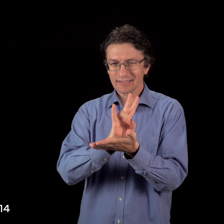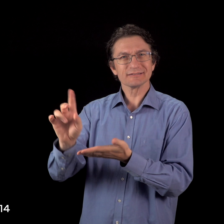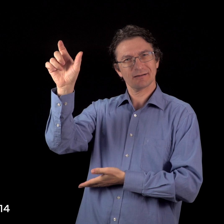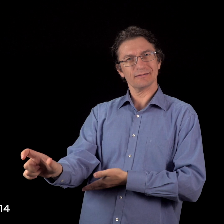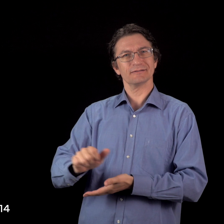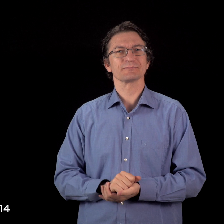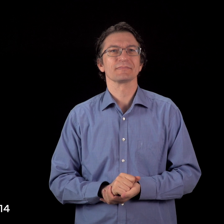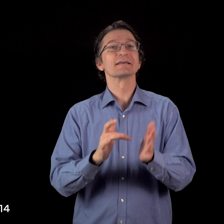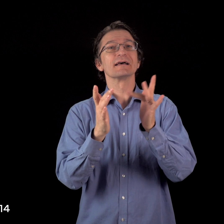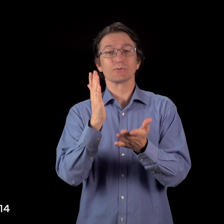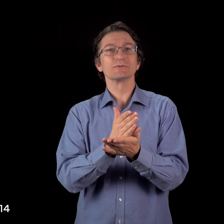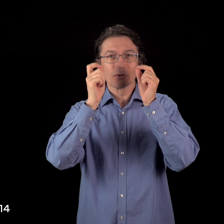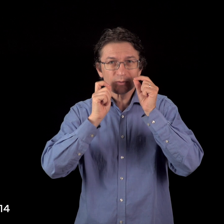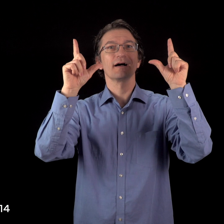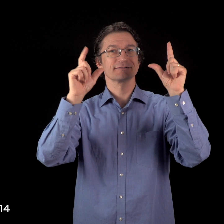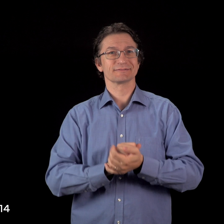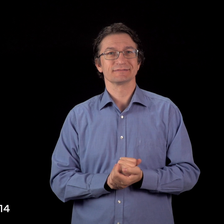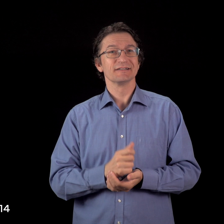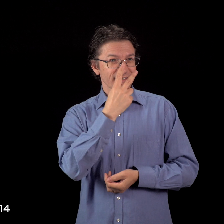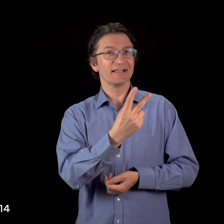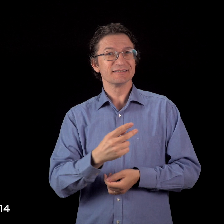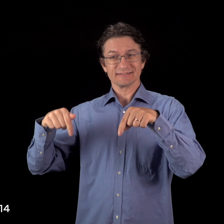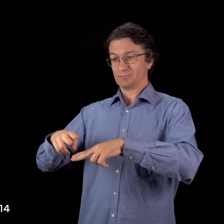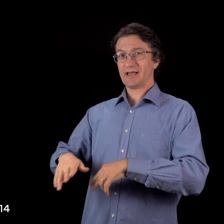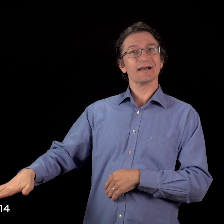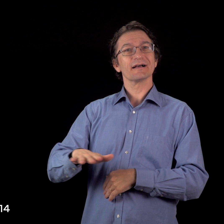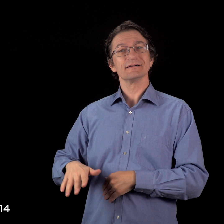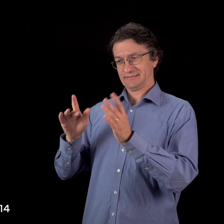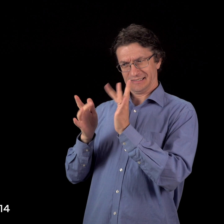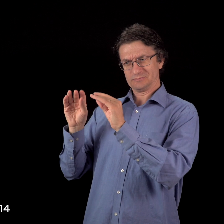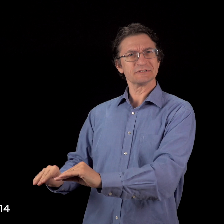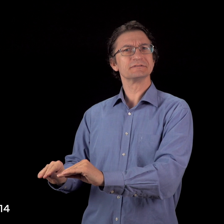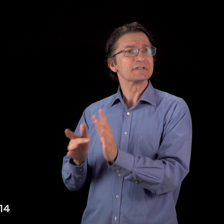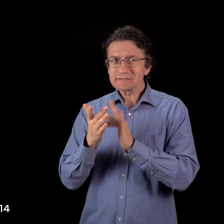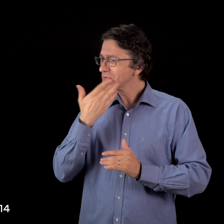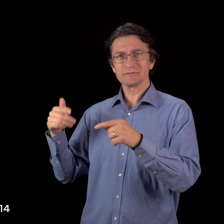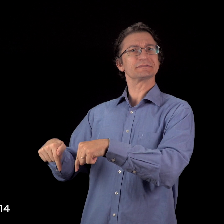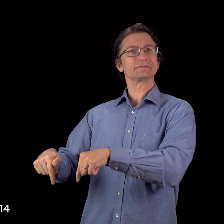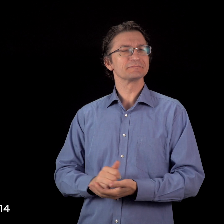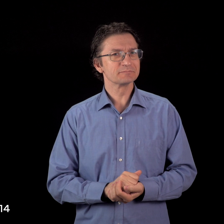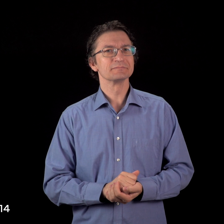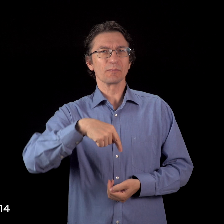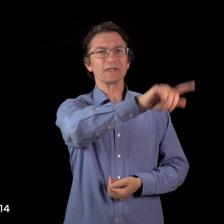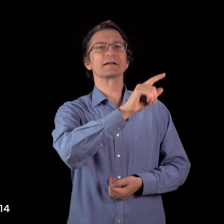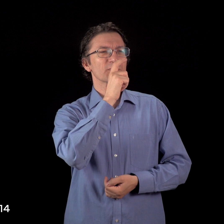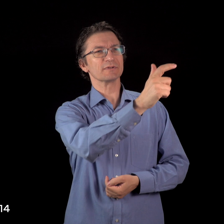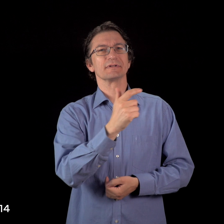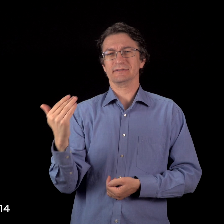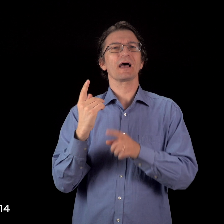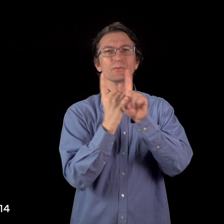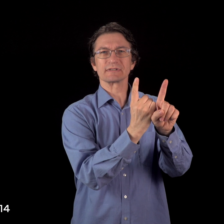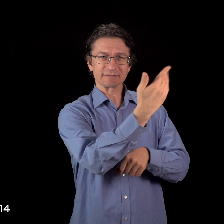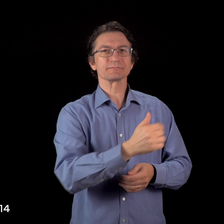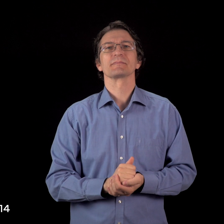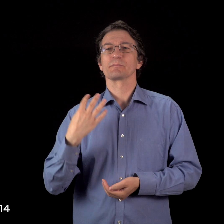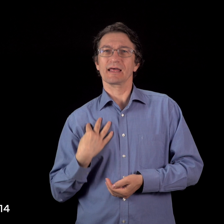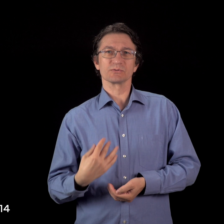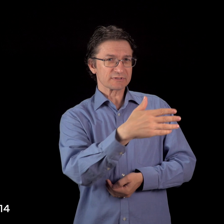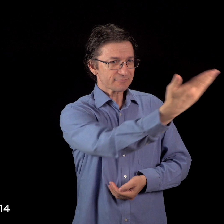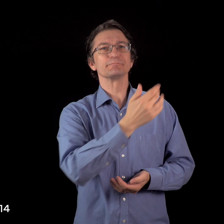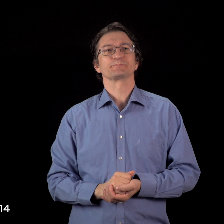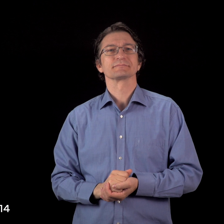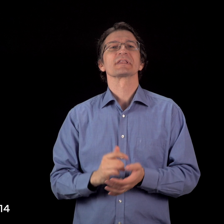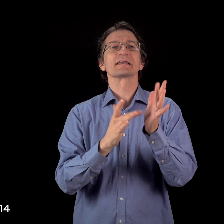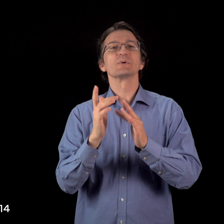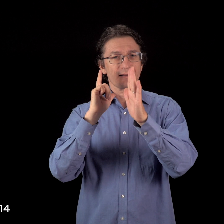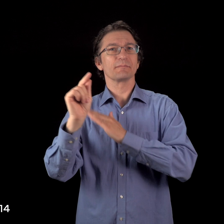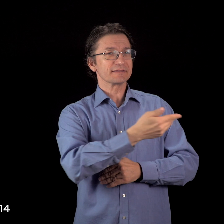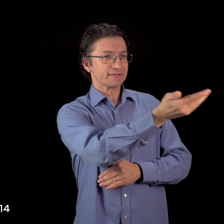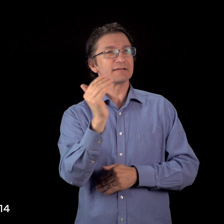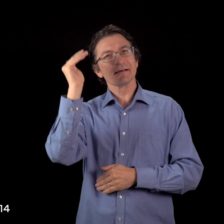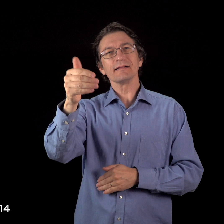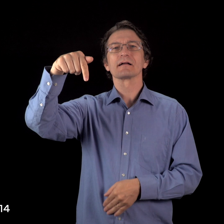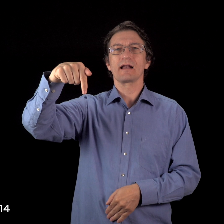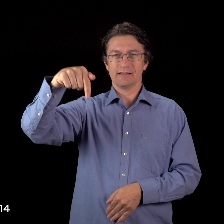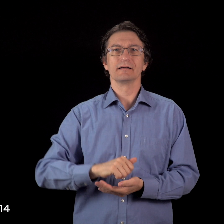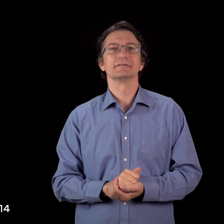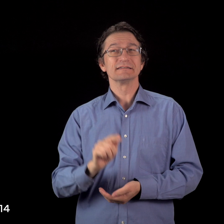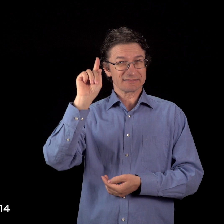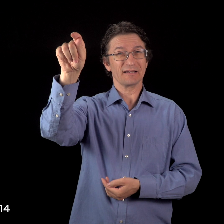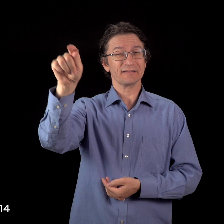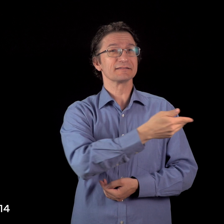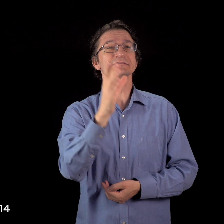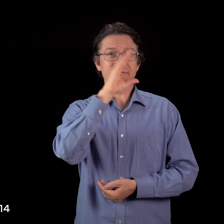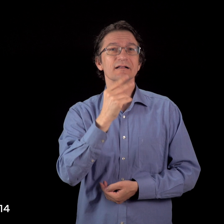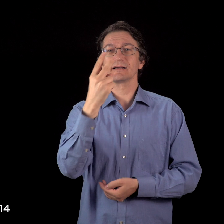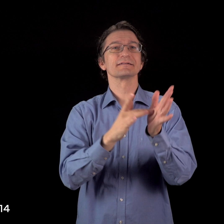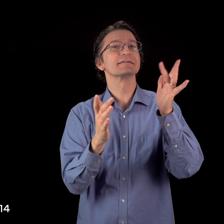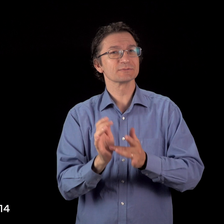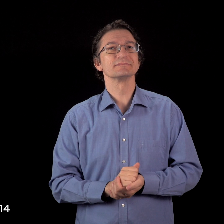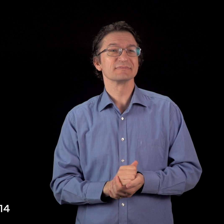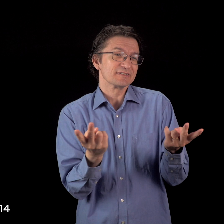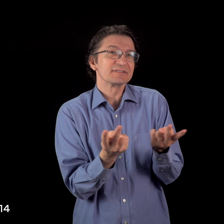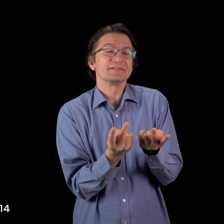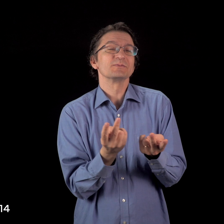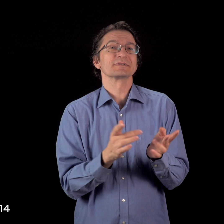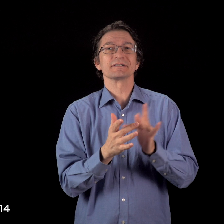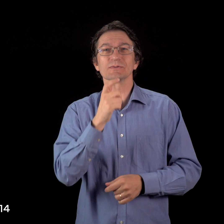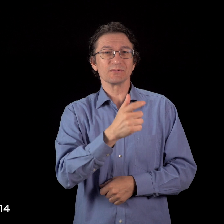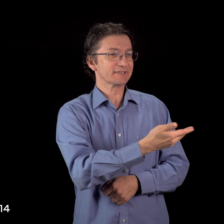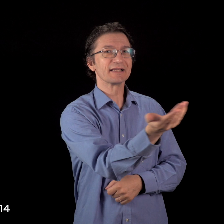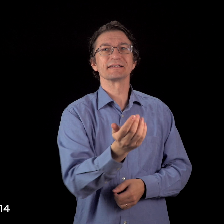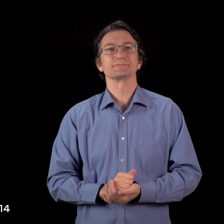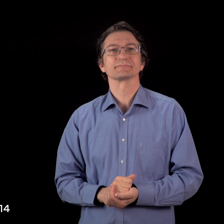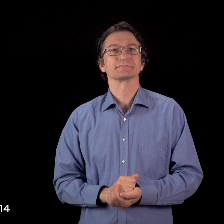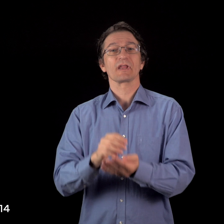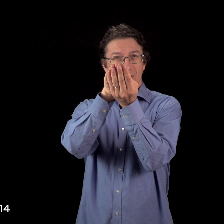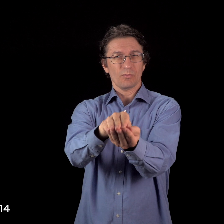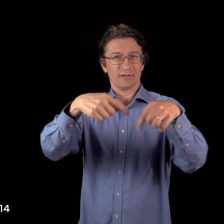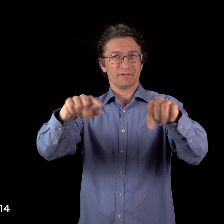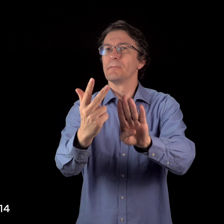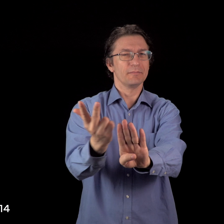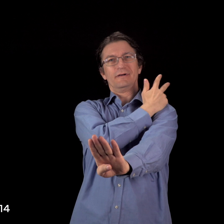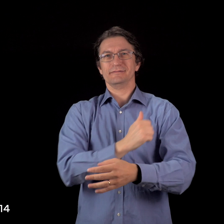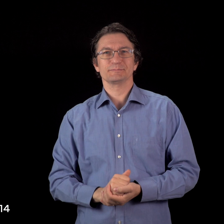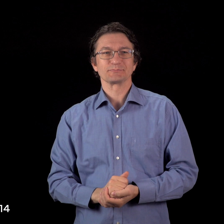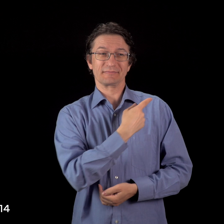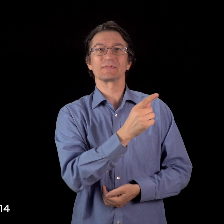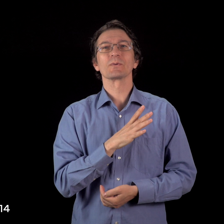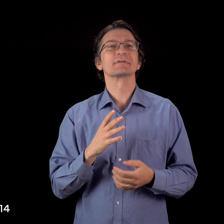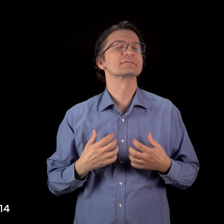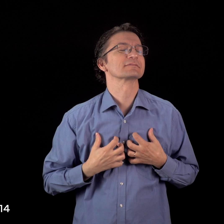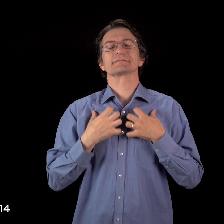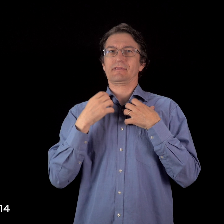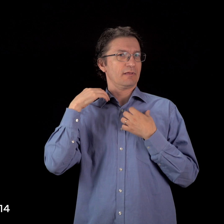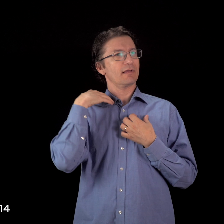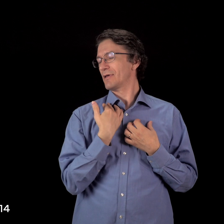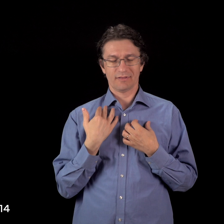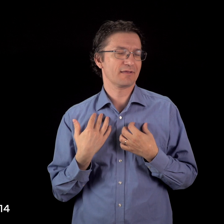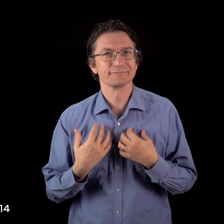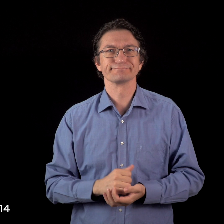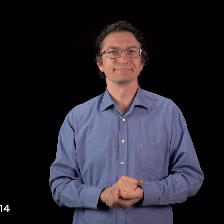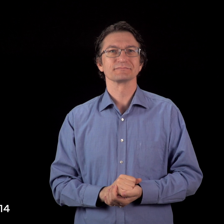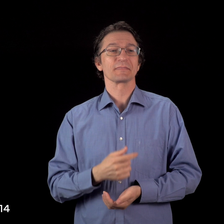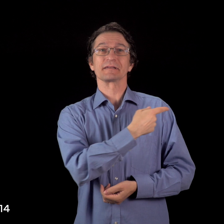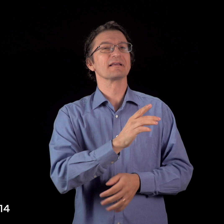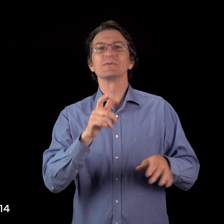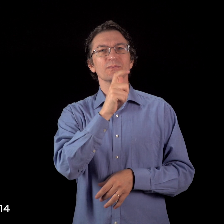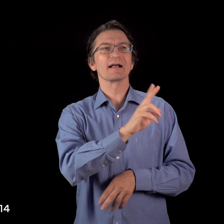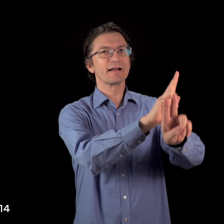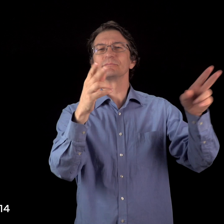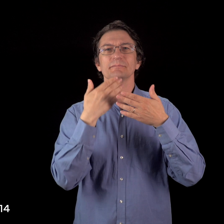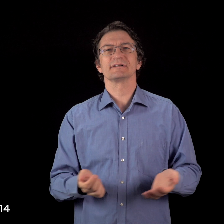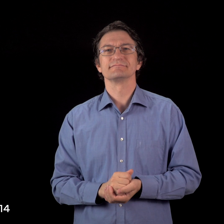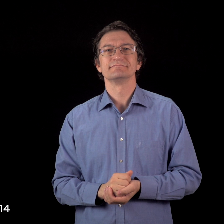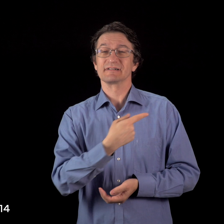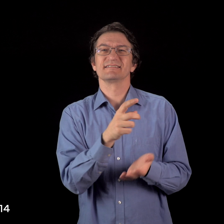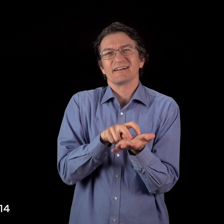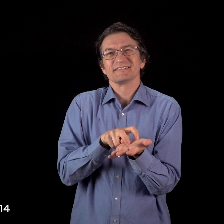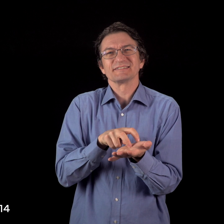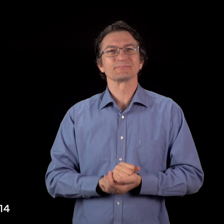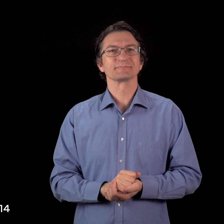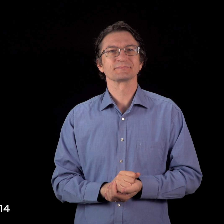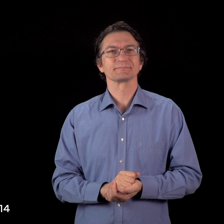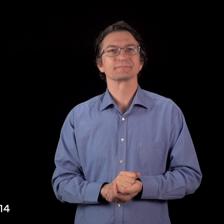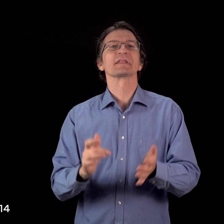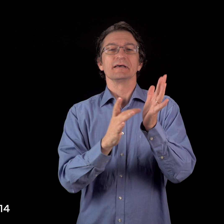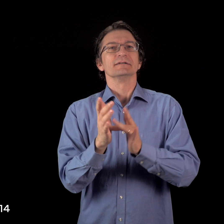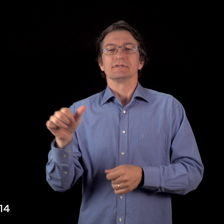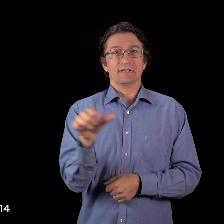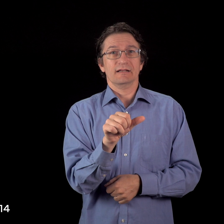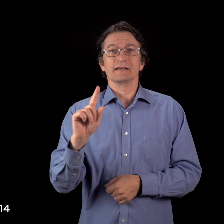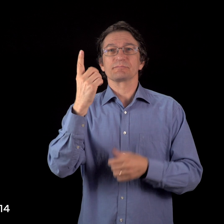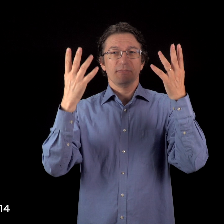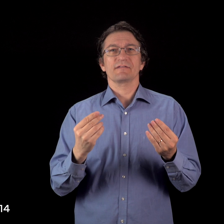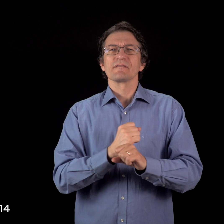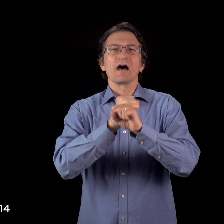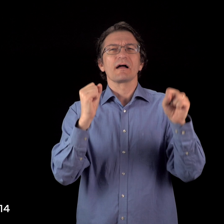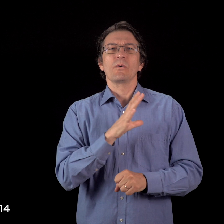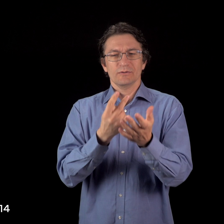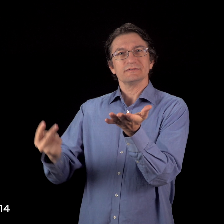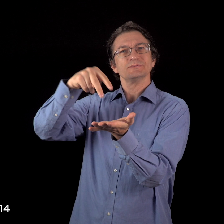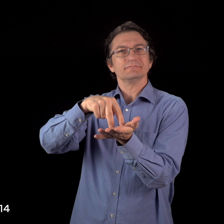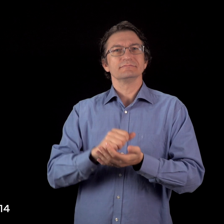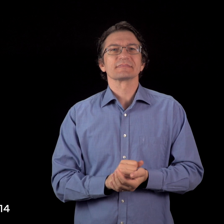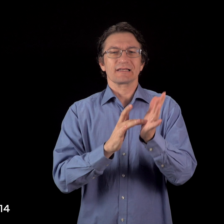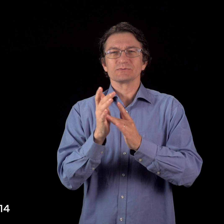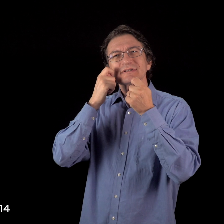He has risen! He is not here! See the place where they put Him. But go, tell His disciples and Peter, ‘He is going ahead of you into Galilee. There you will see Him, just as He told you.’” So the women left the tomb and ran away, trembling and bewildered. And in their fear they did not say a word to anyone.